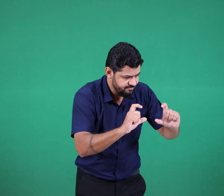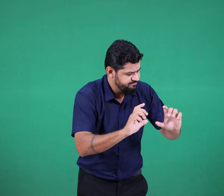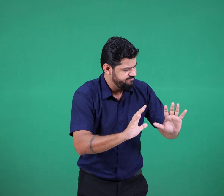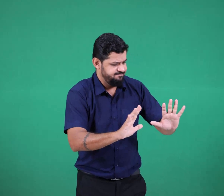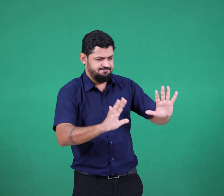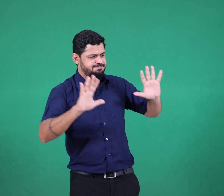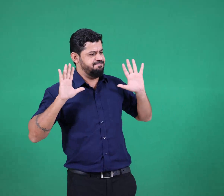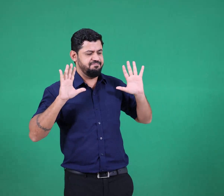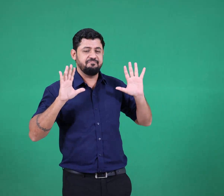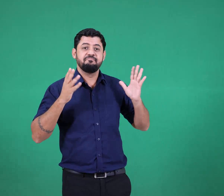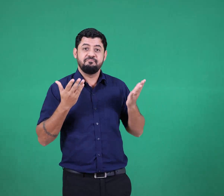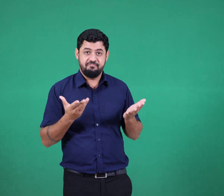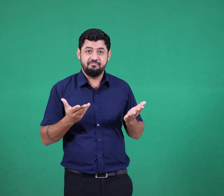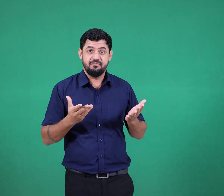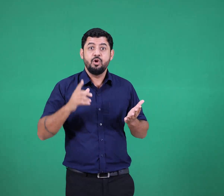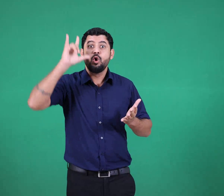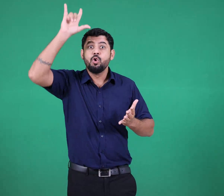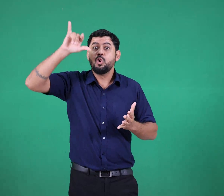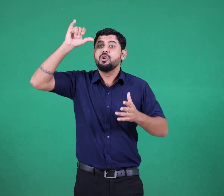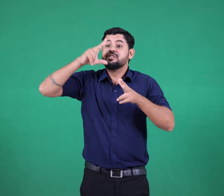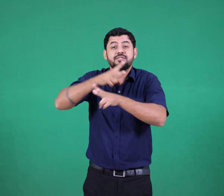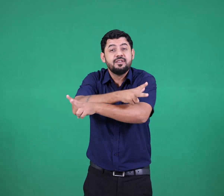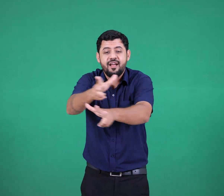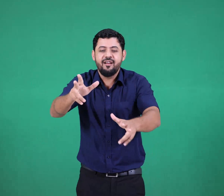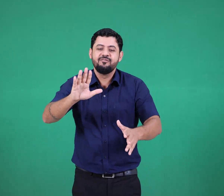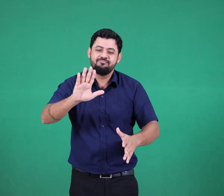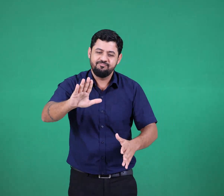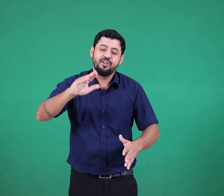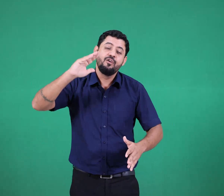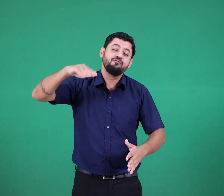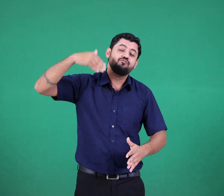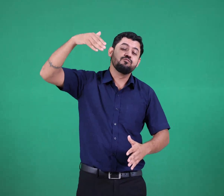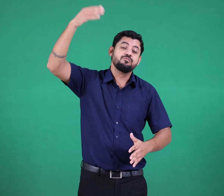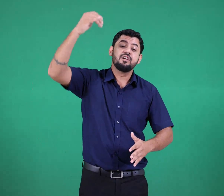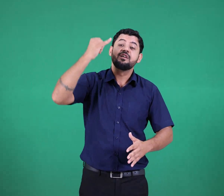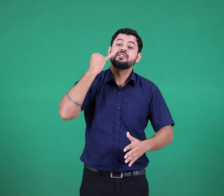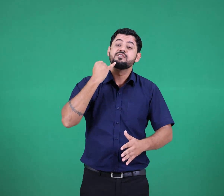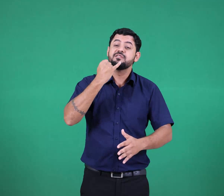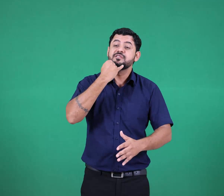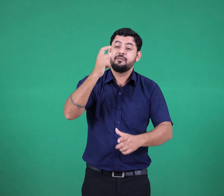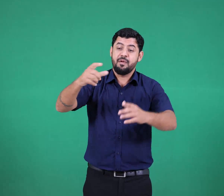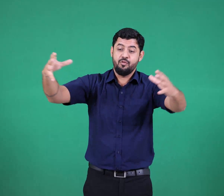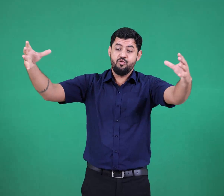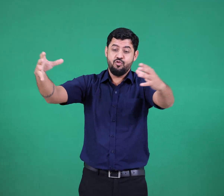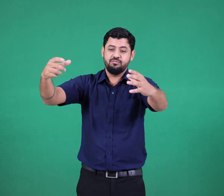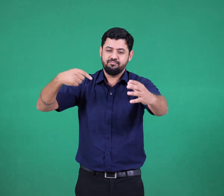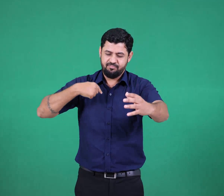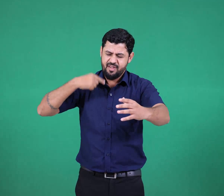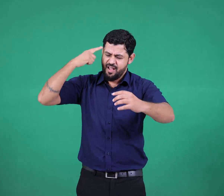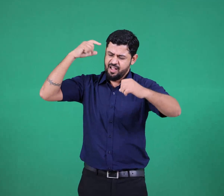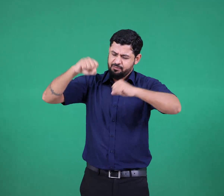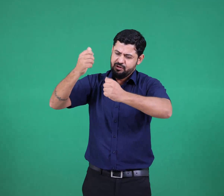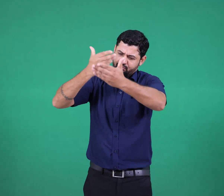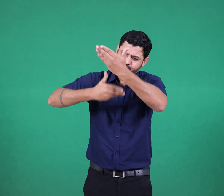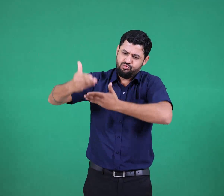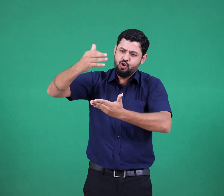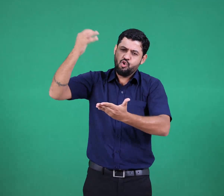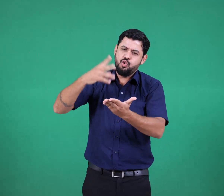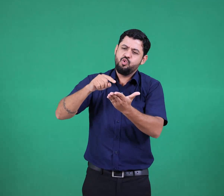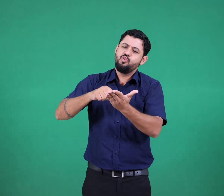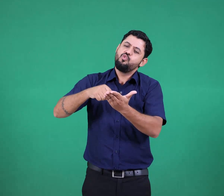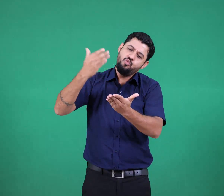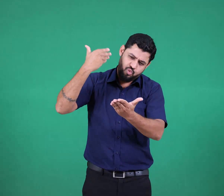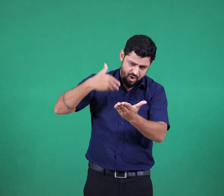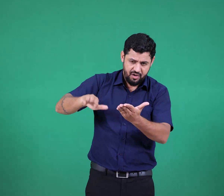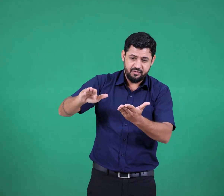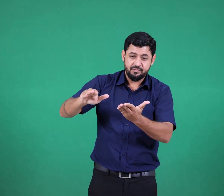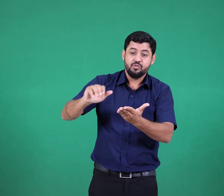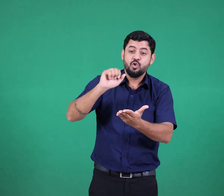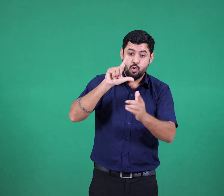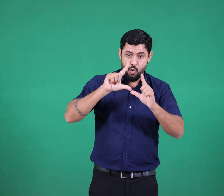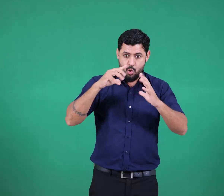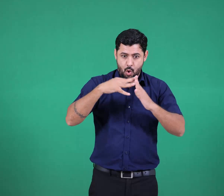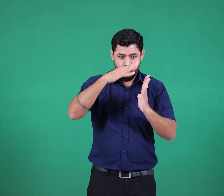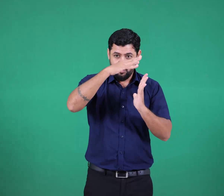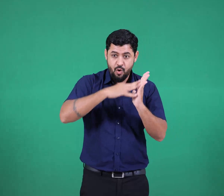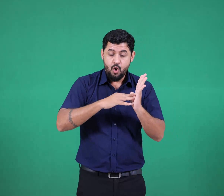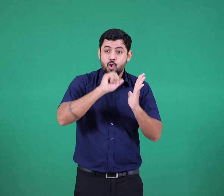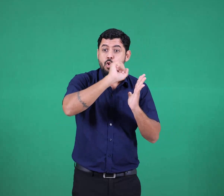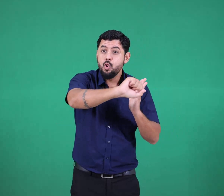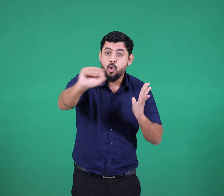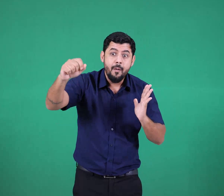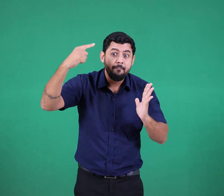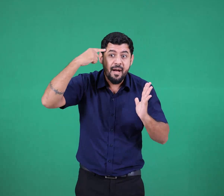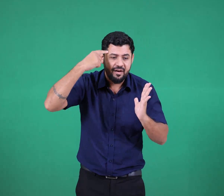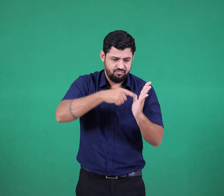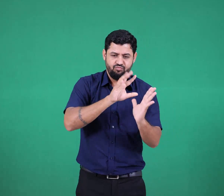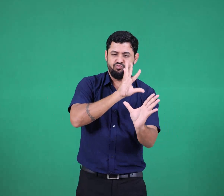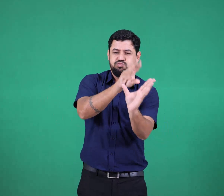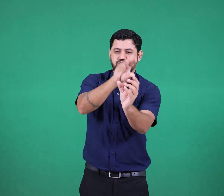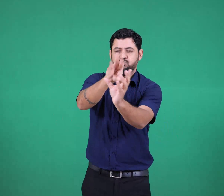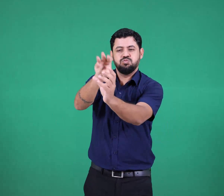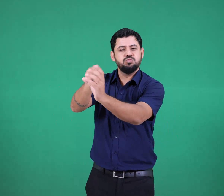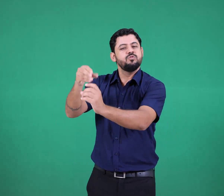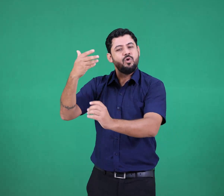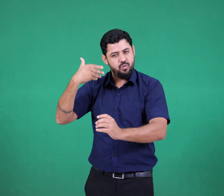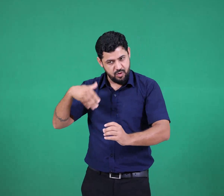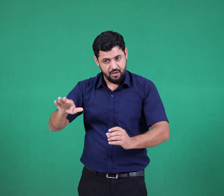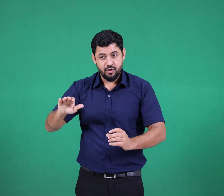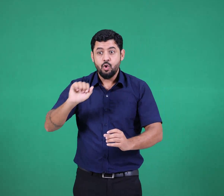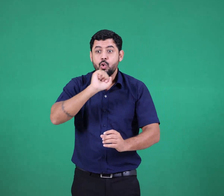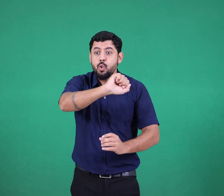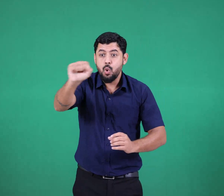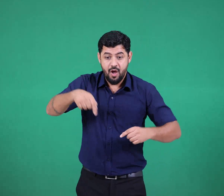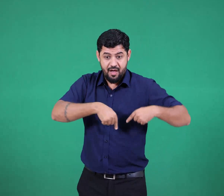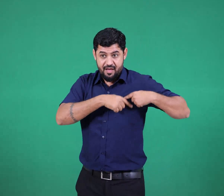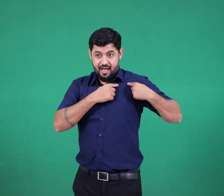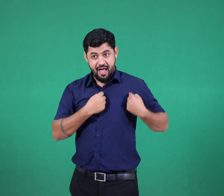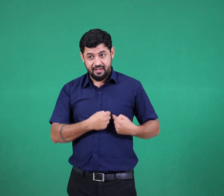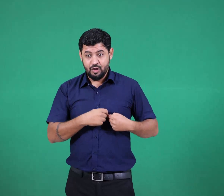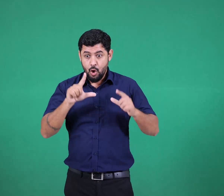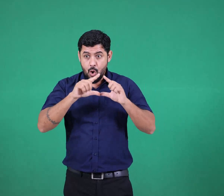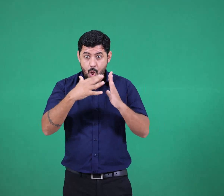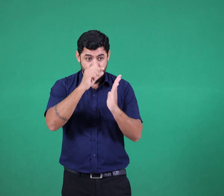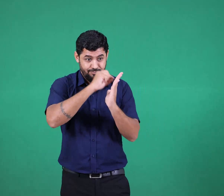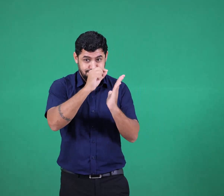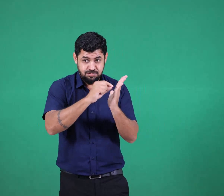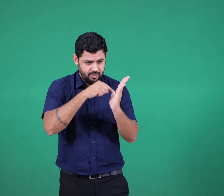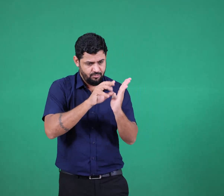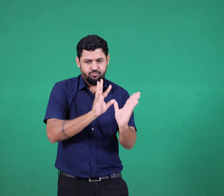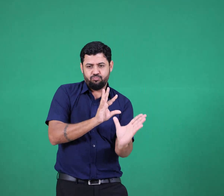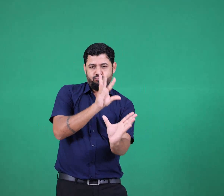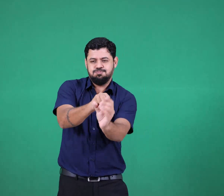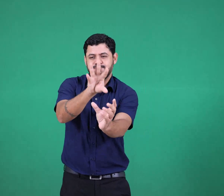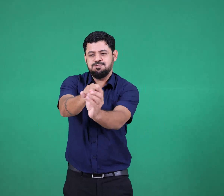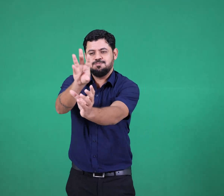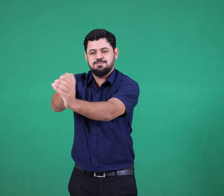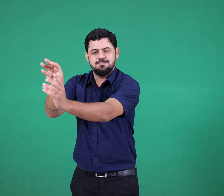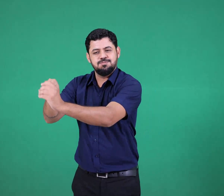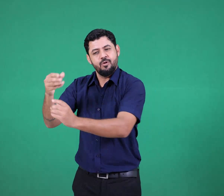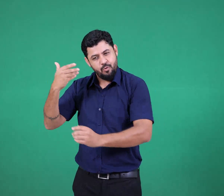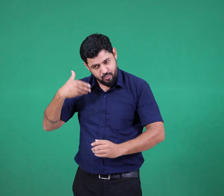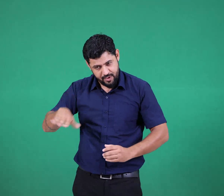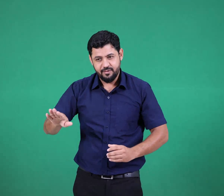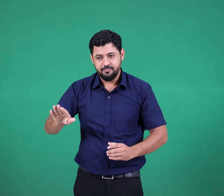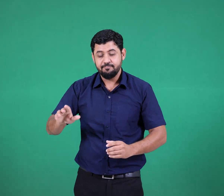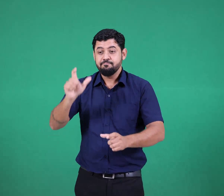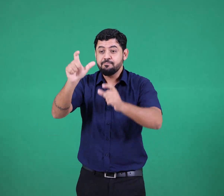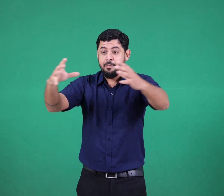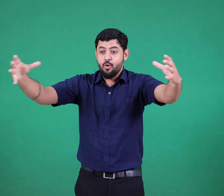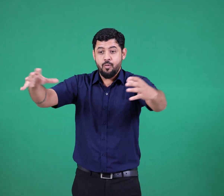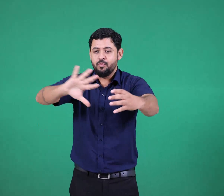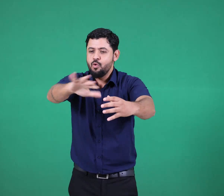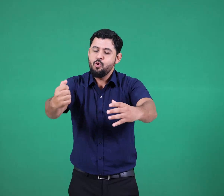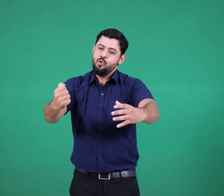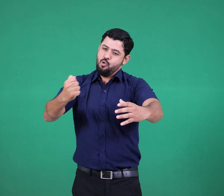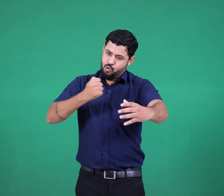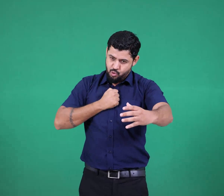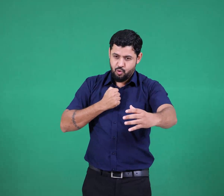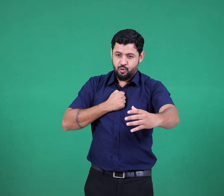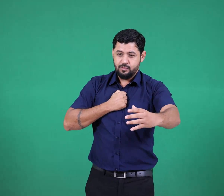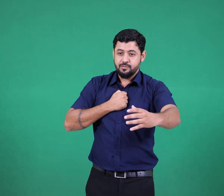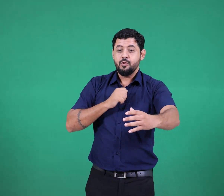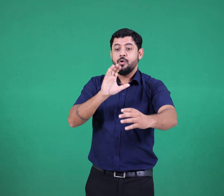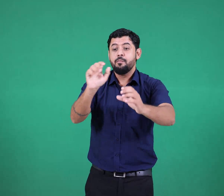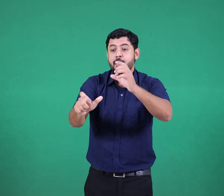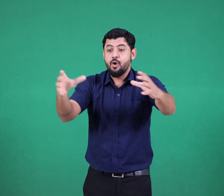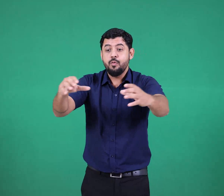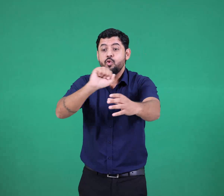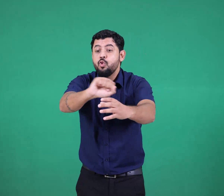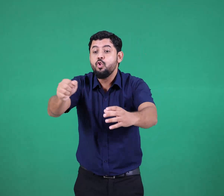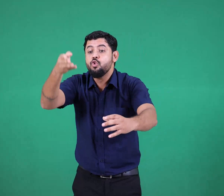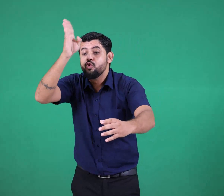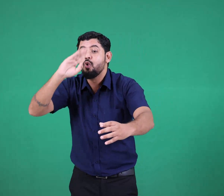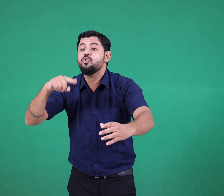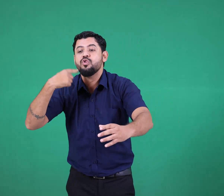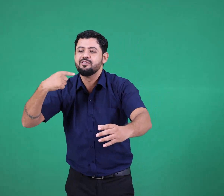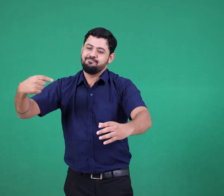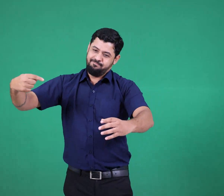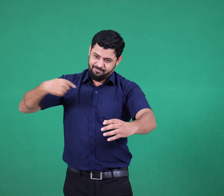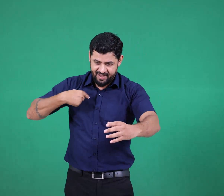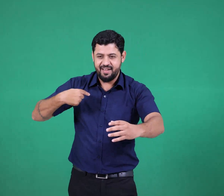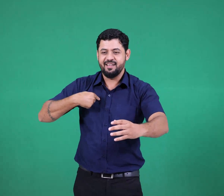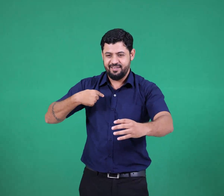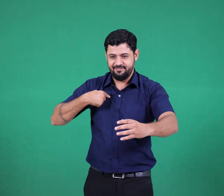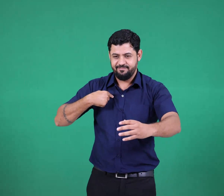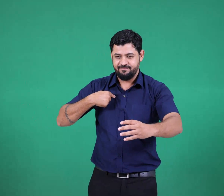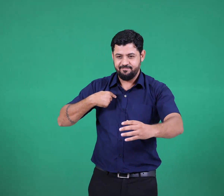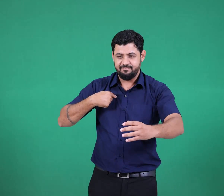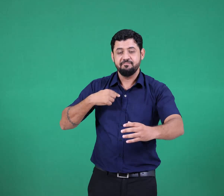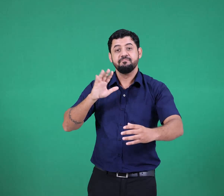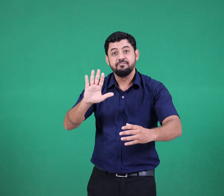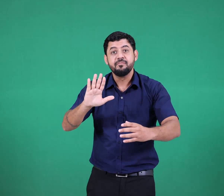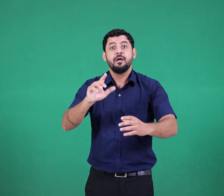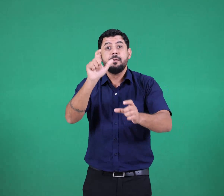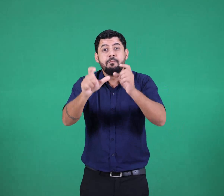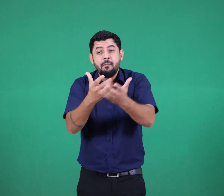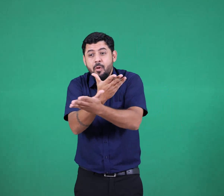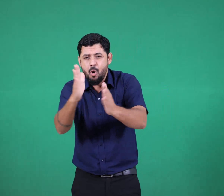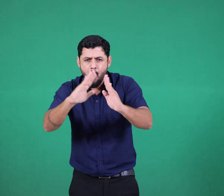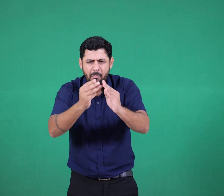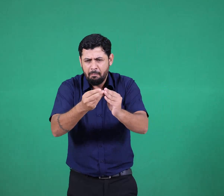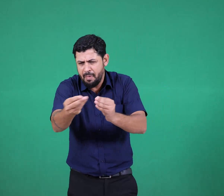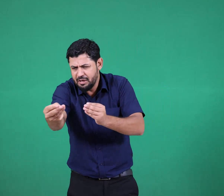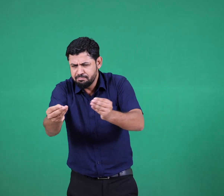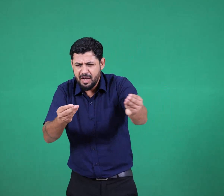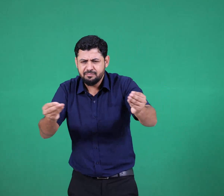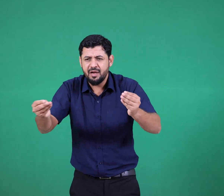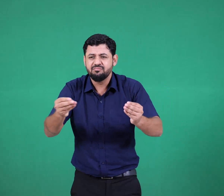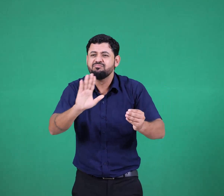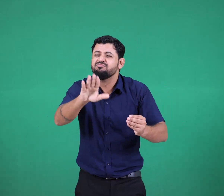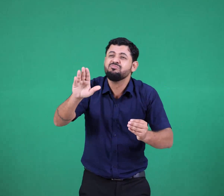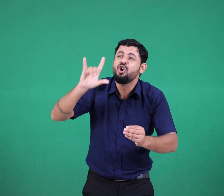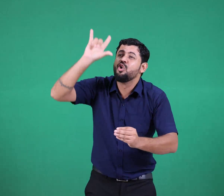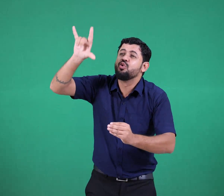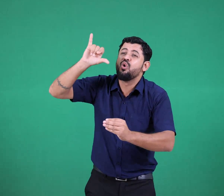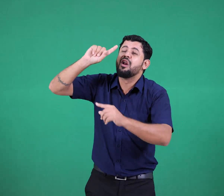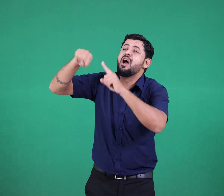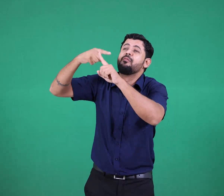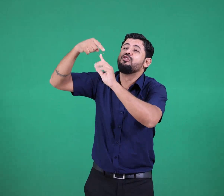For this is the covenant I will make with the house of Israel after those days, declares the Lord. I will put My laws in their minds and inscribe them on their hearts.